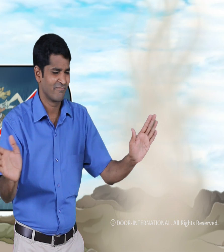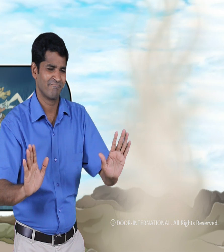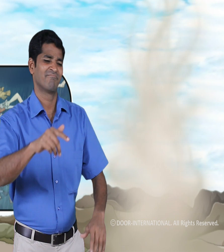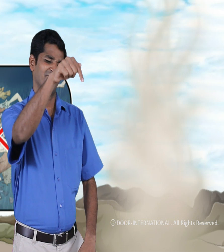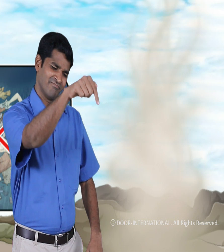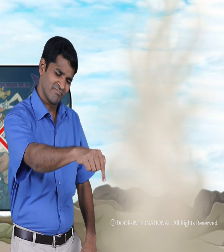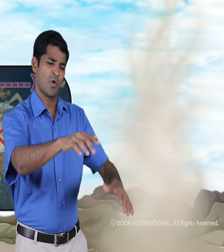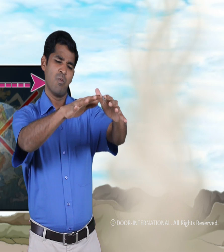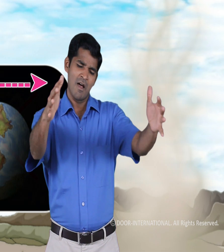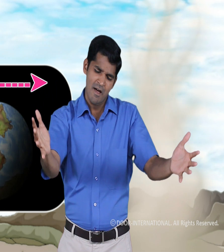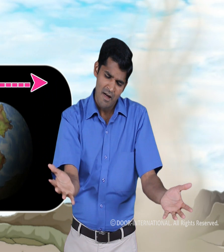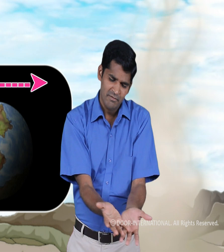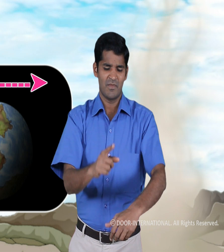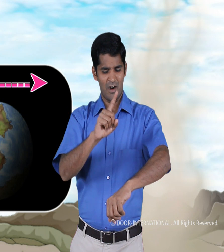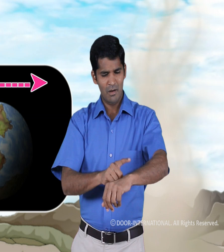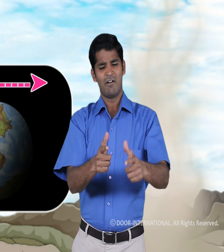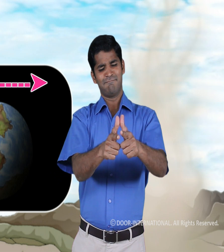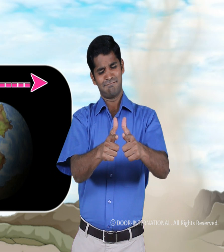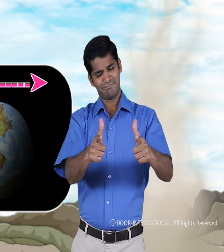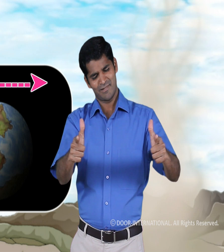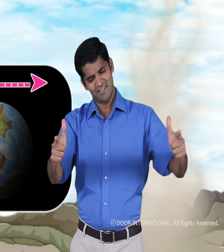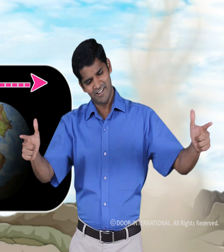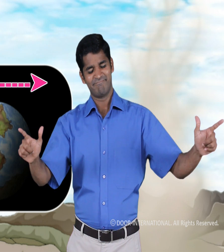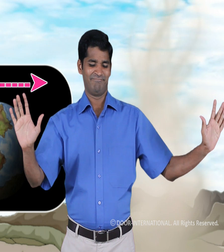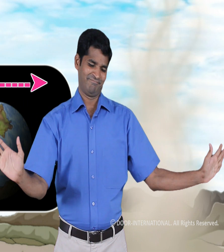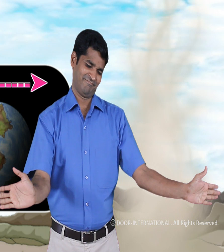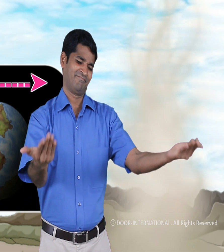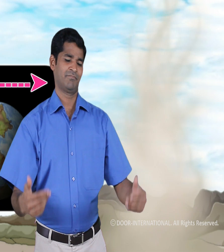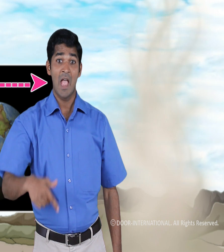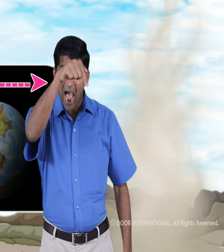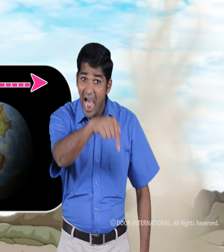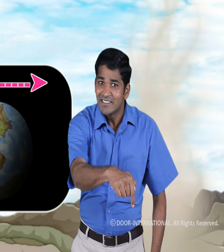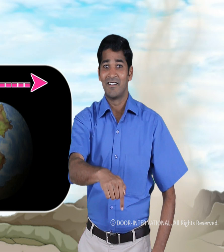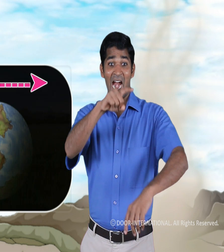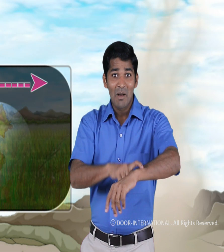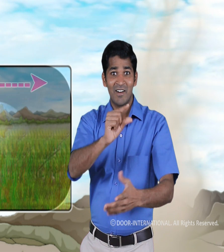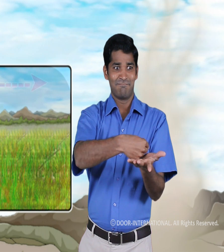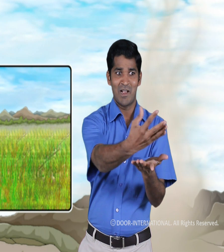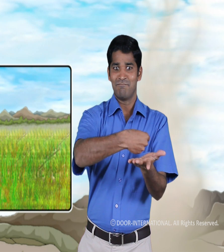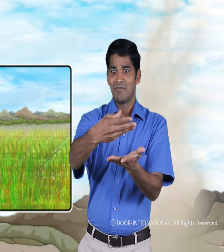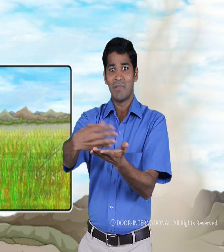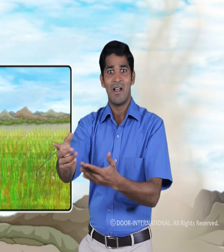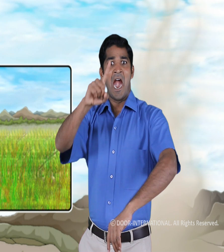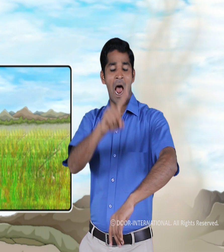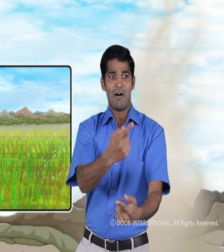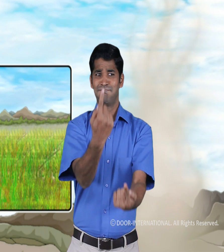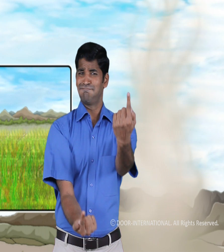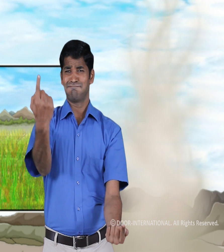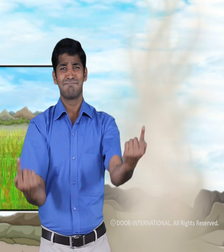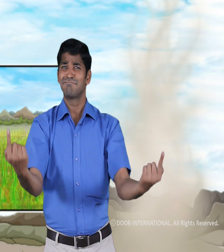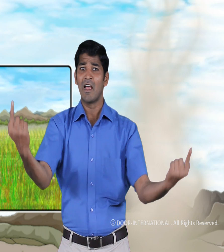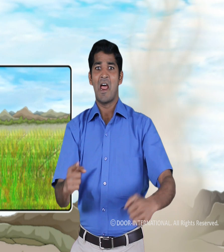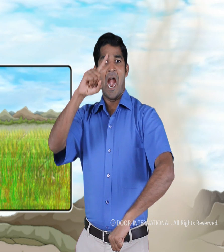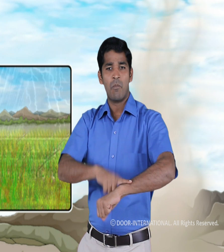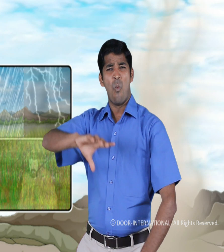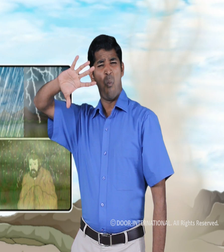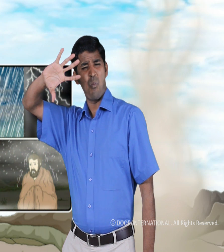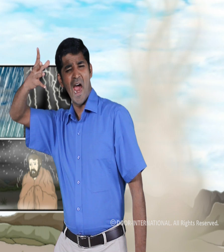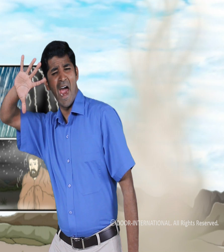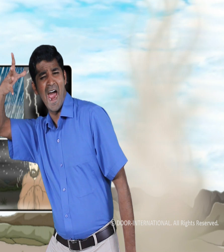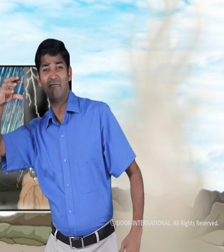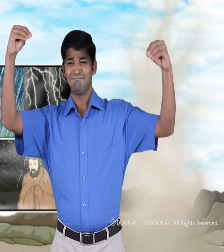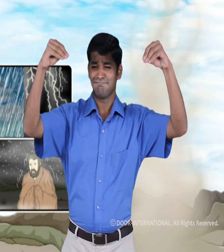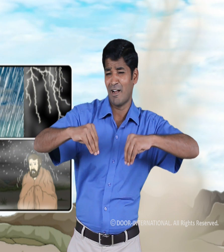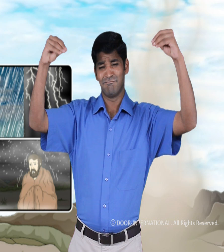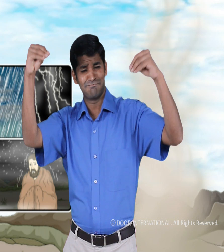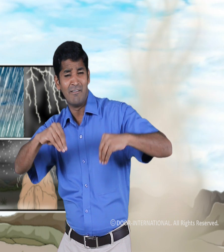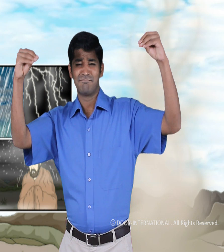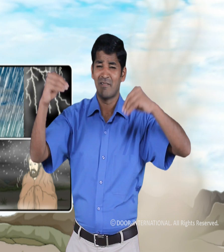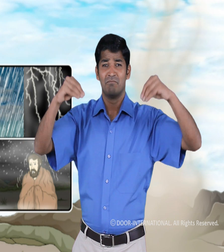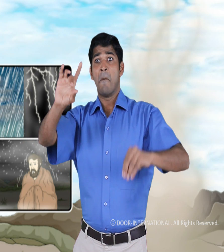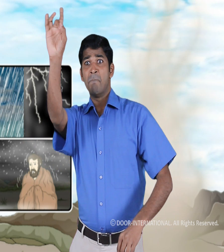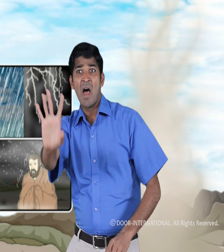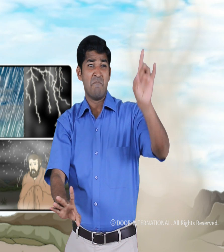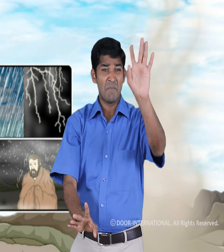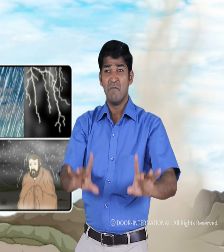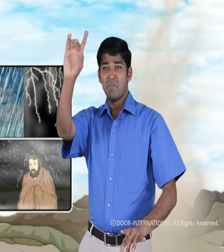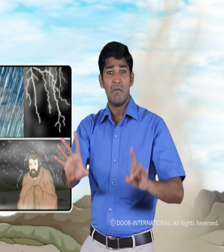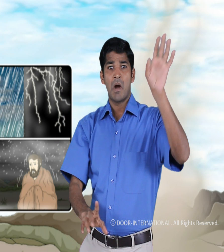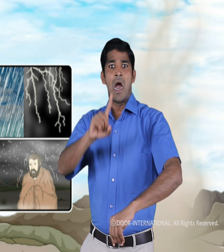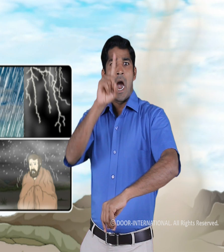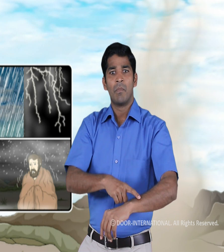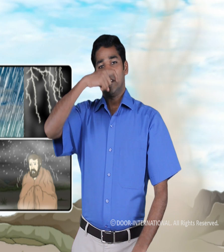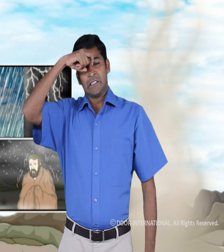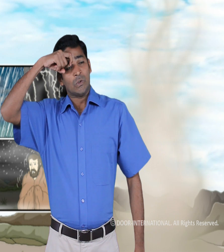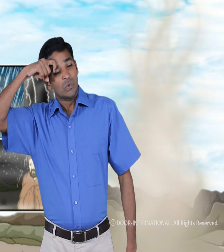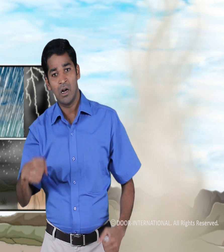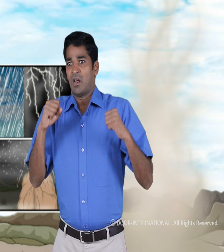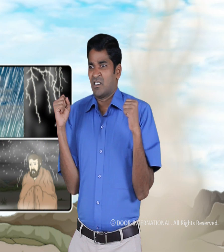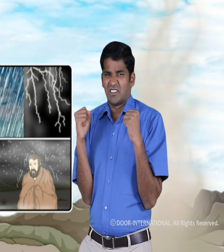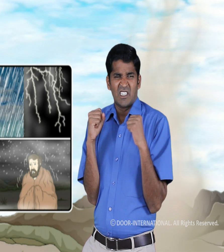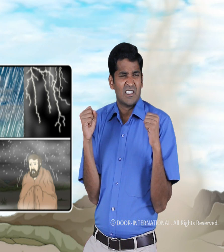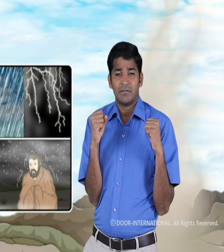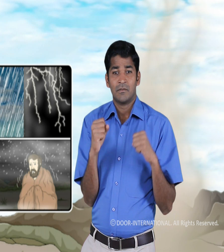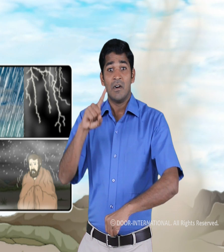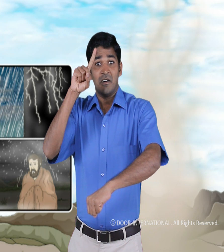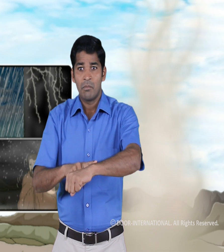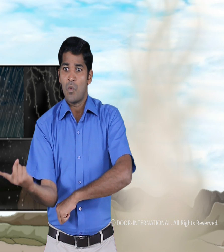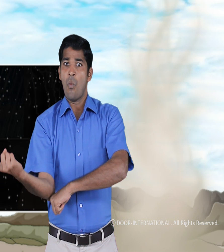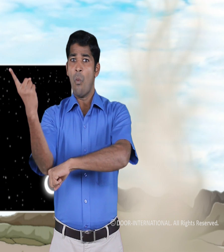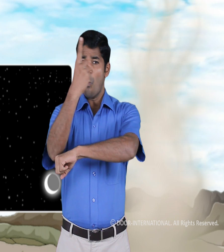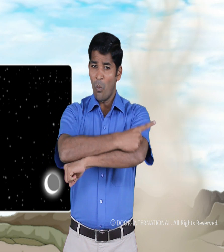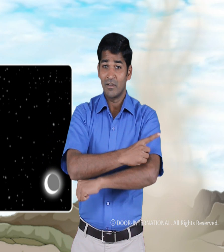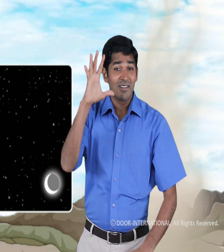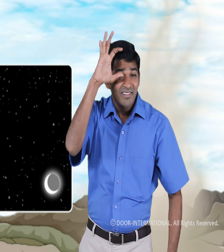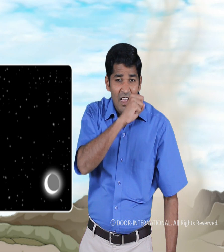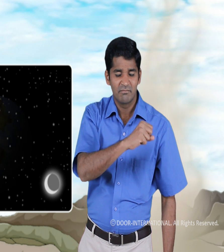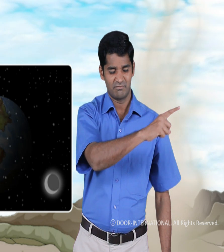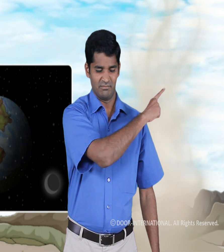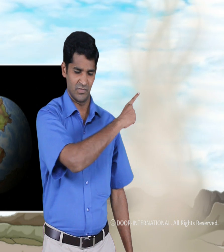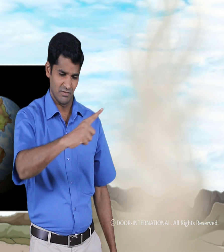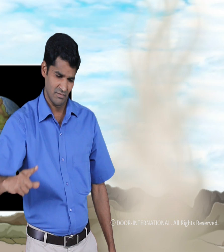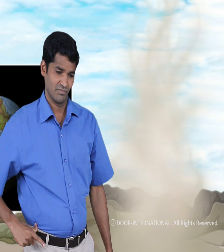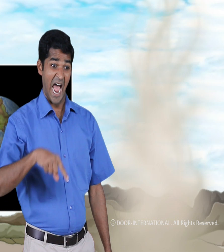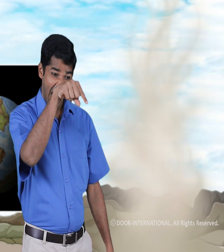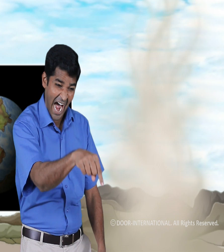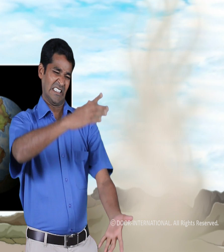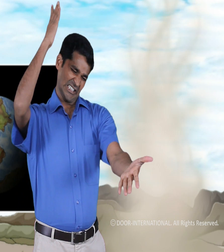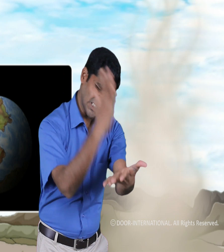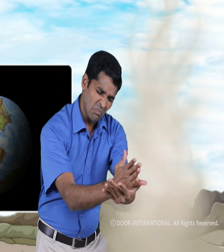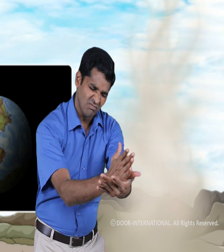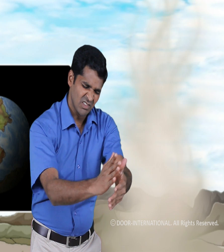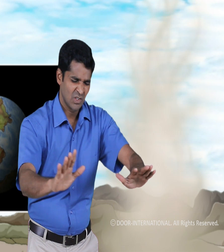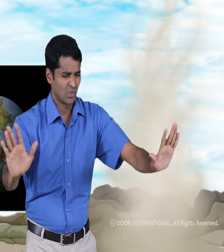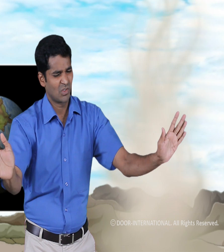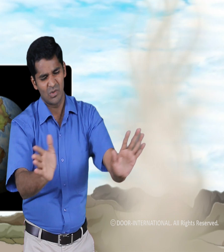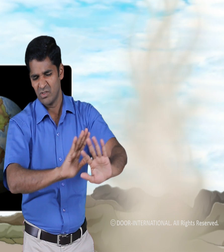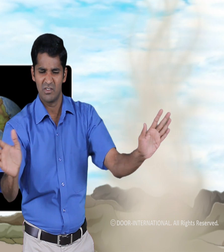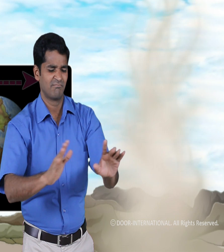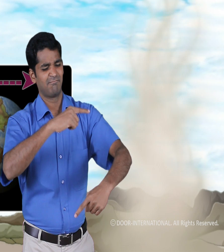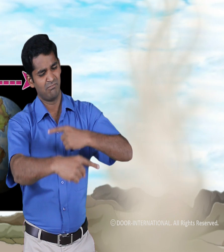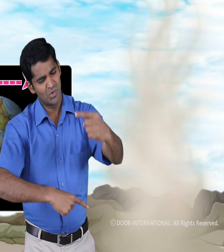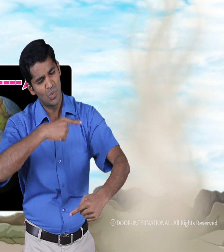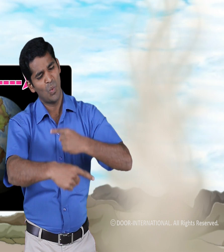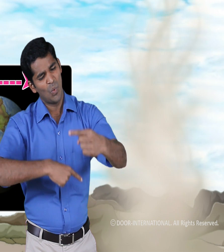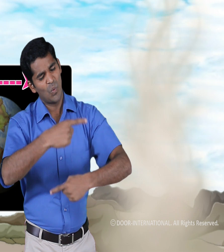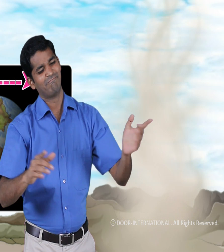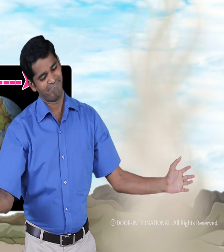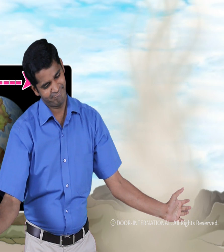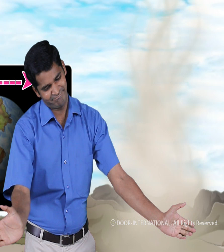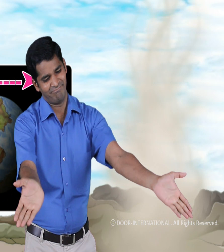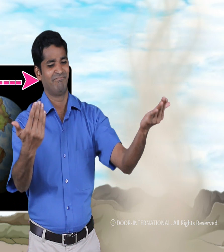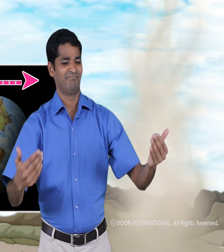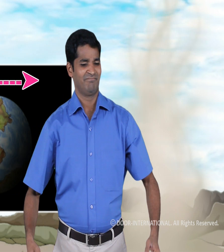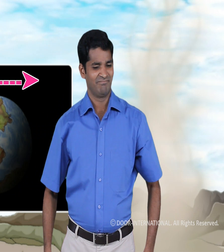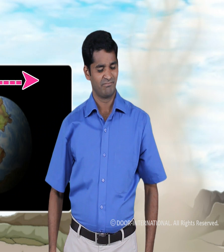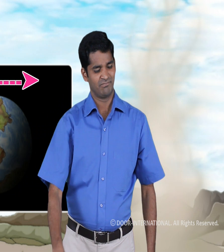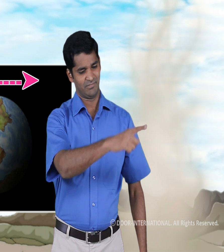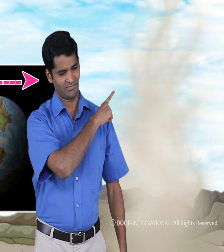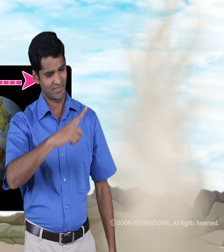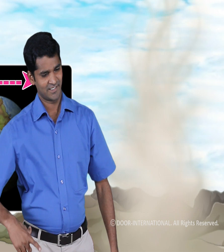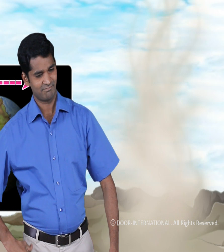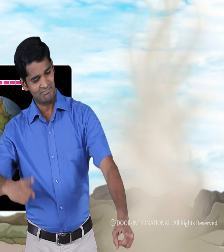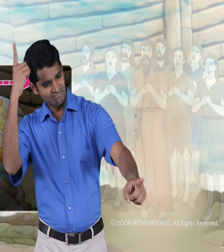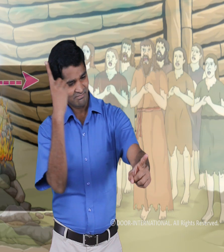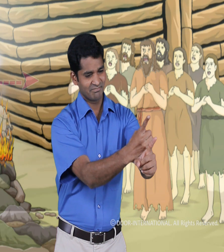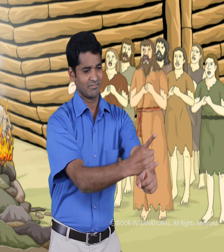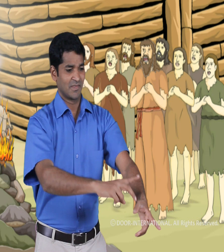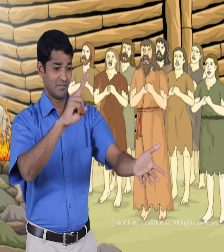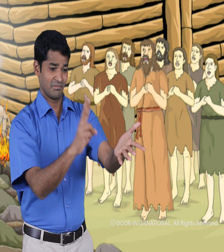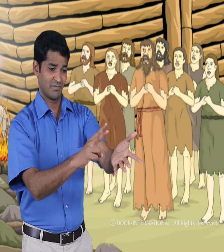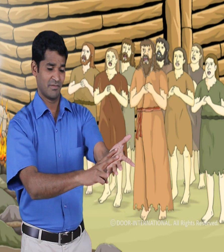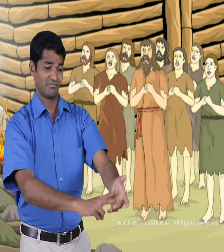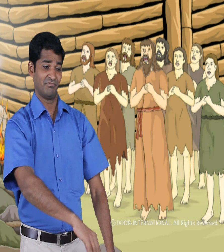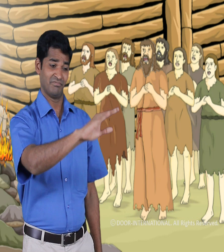As long as the earth endures, seedtime and harvest, cold and heat, summer and winter, day and night shall never cease.”